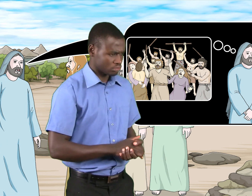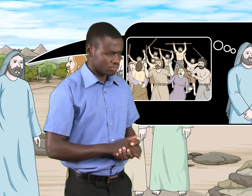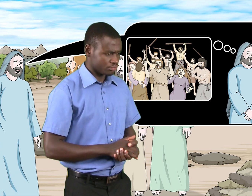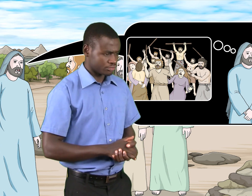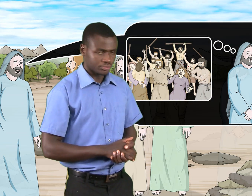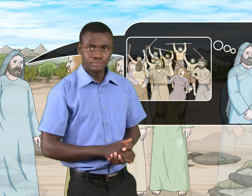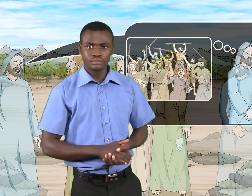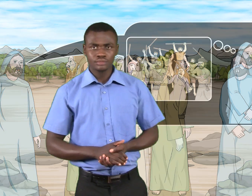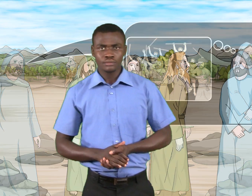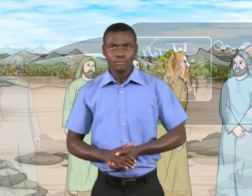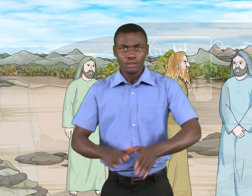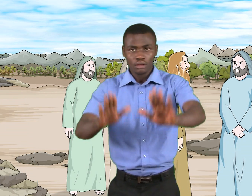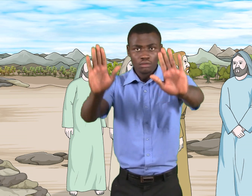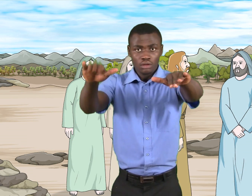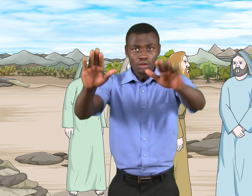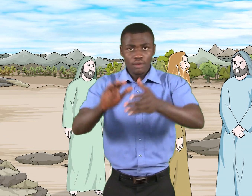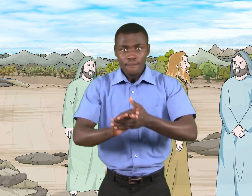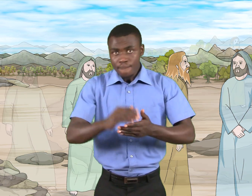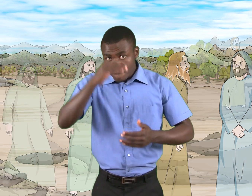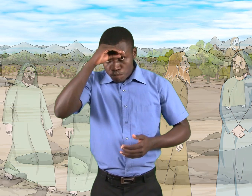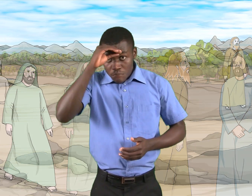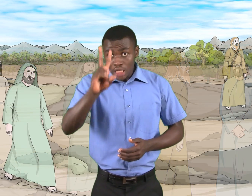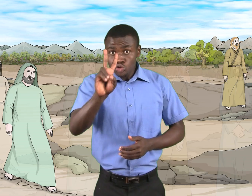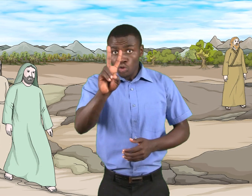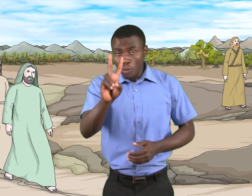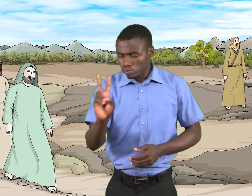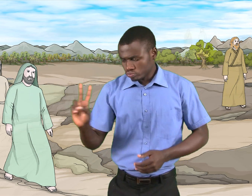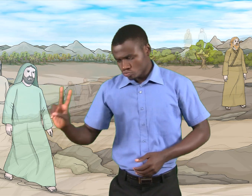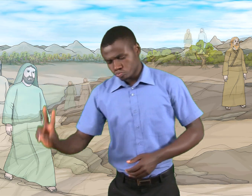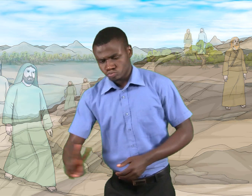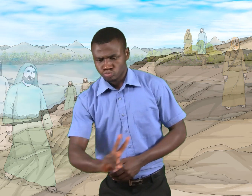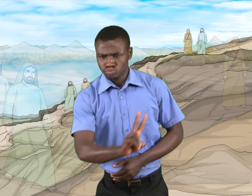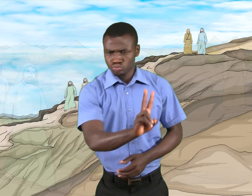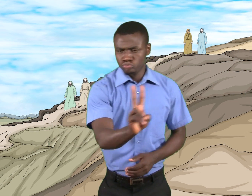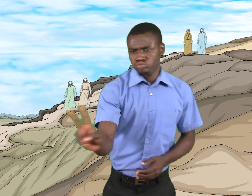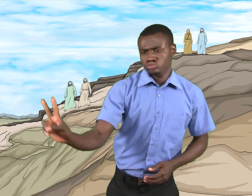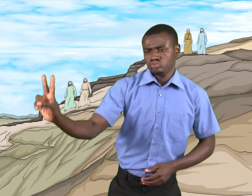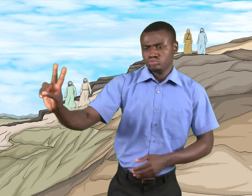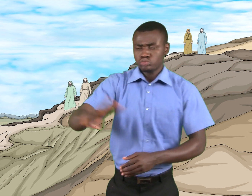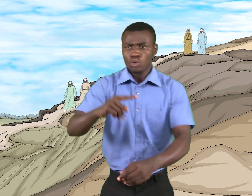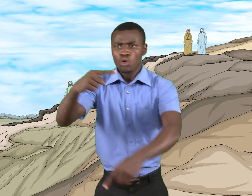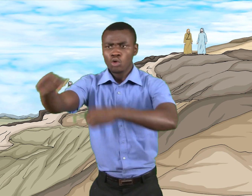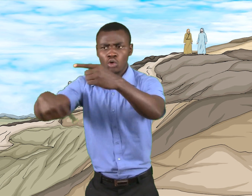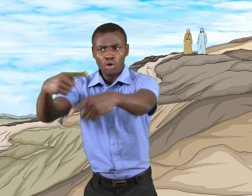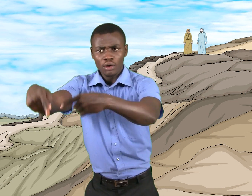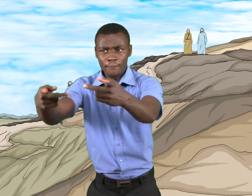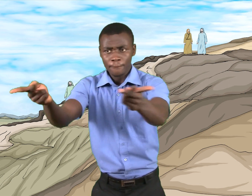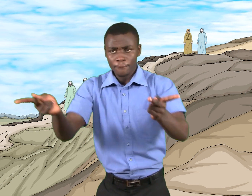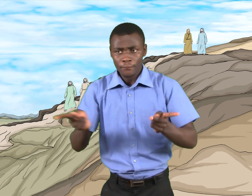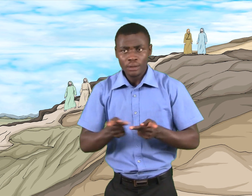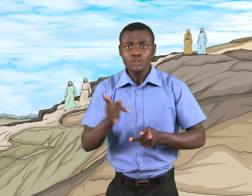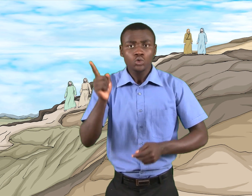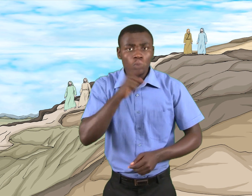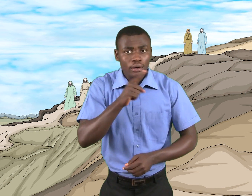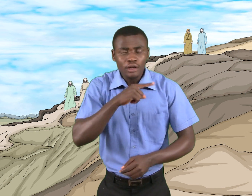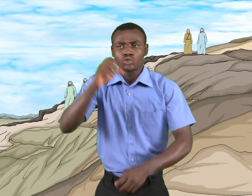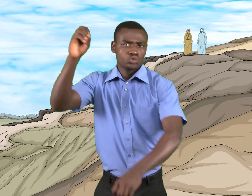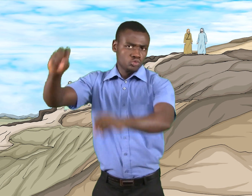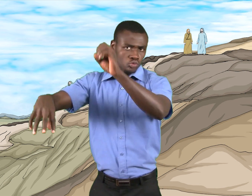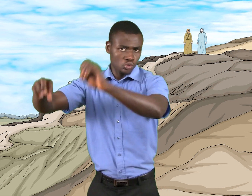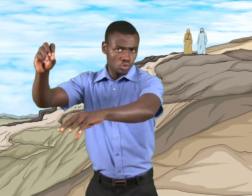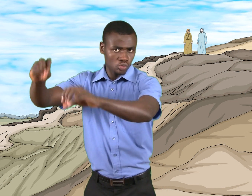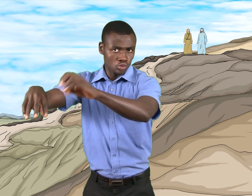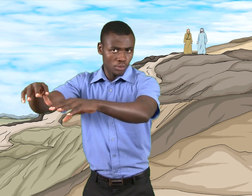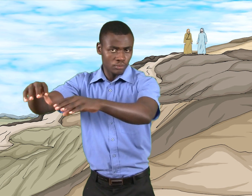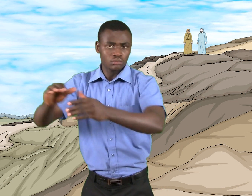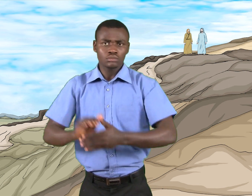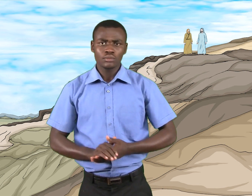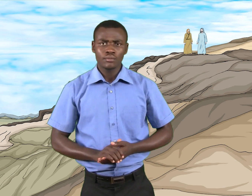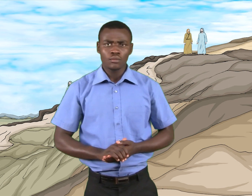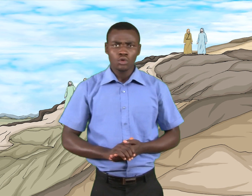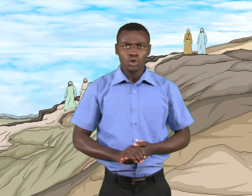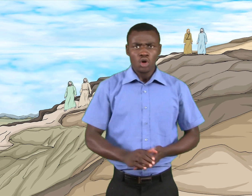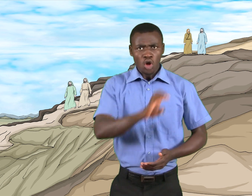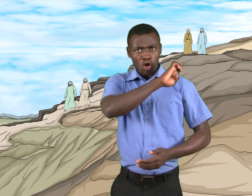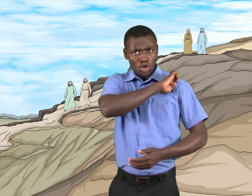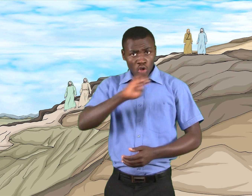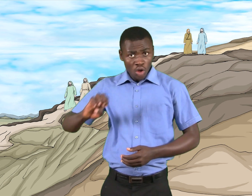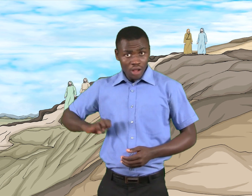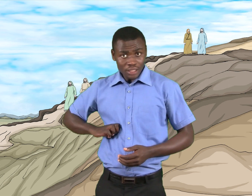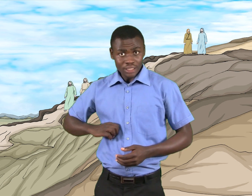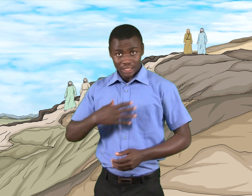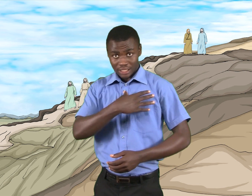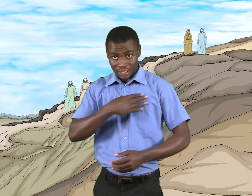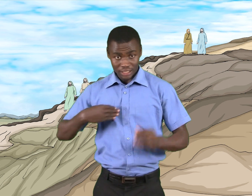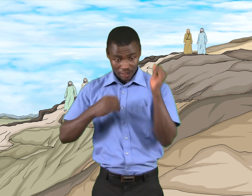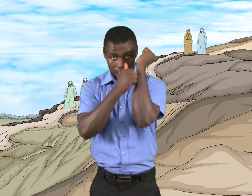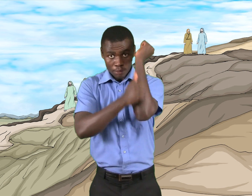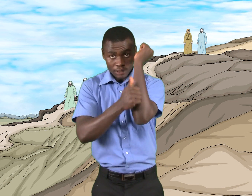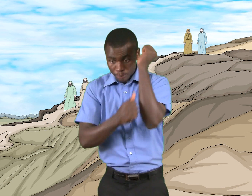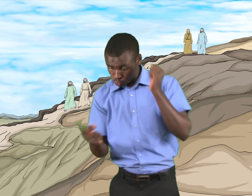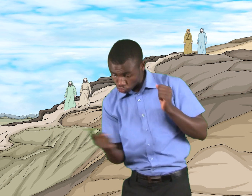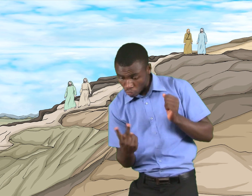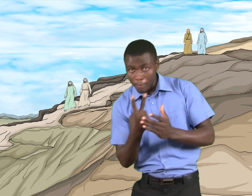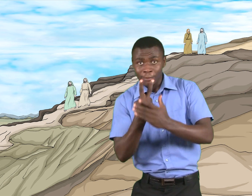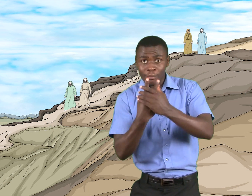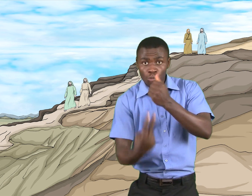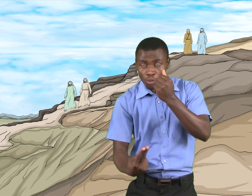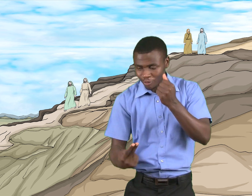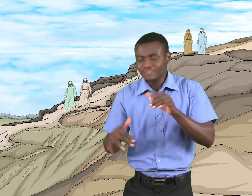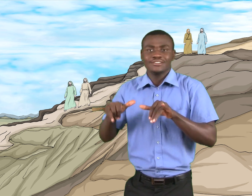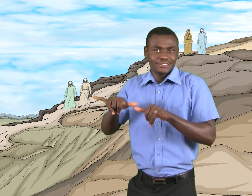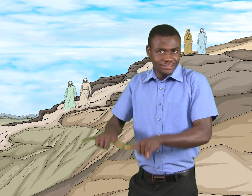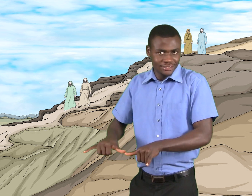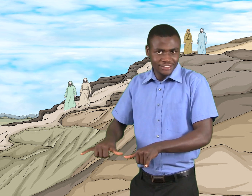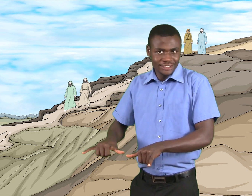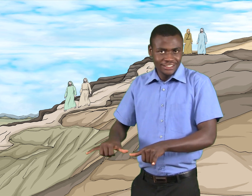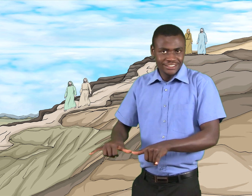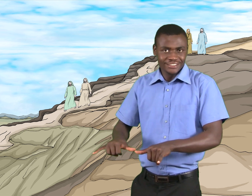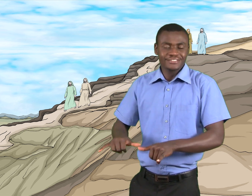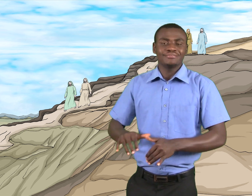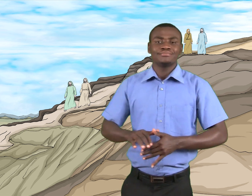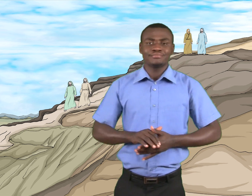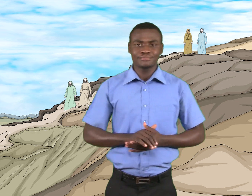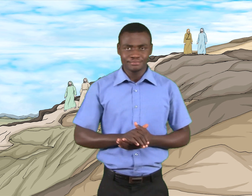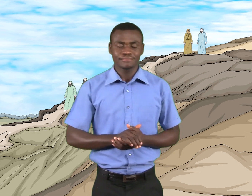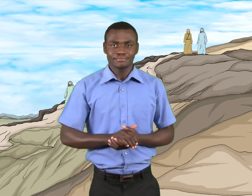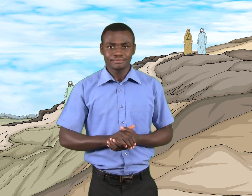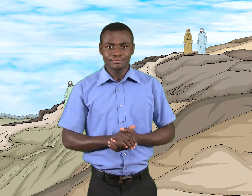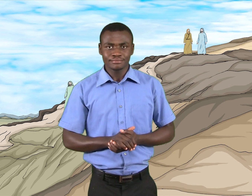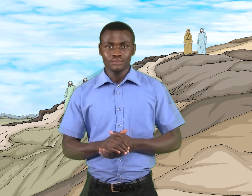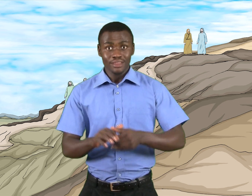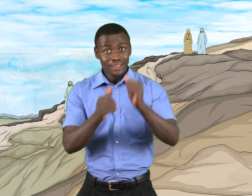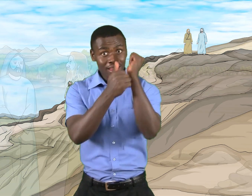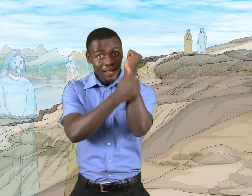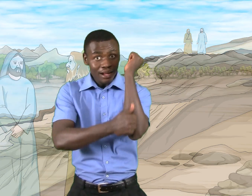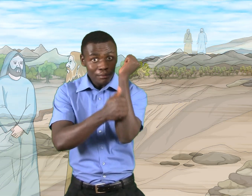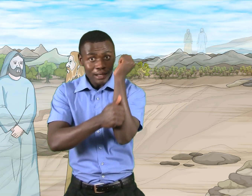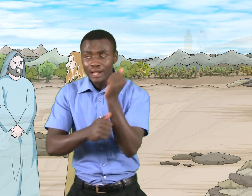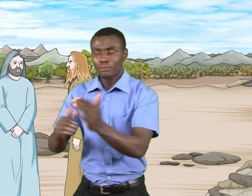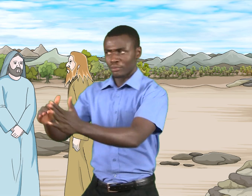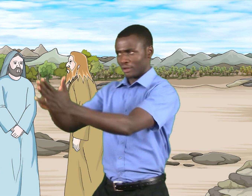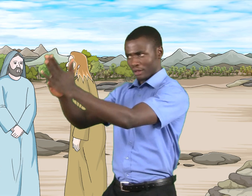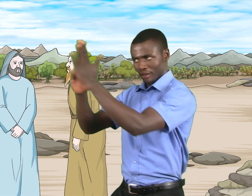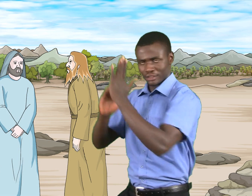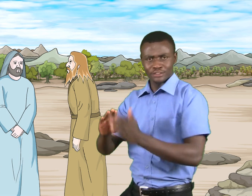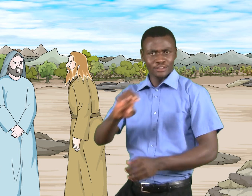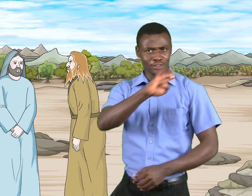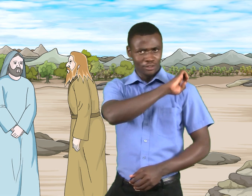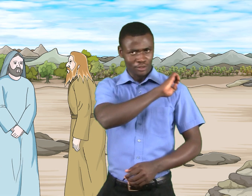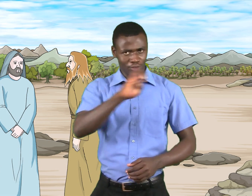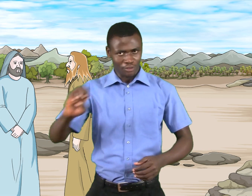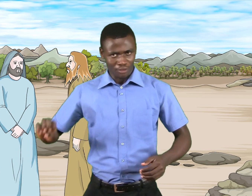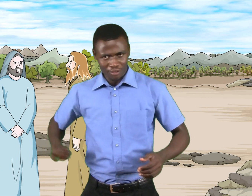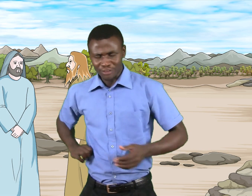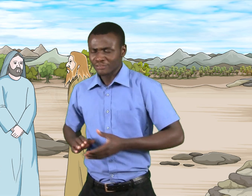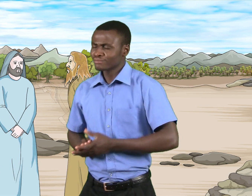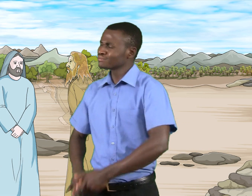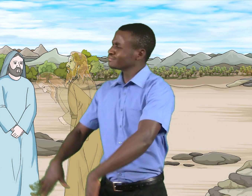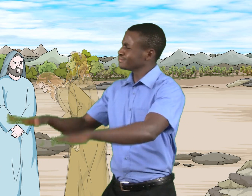And the two men turned away and went toward Sodom, but Abraham remained standing before the LORD.